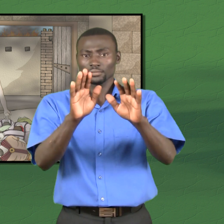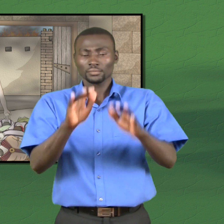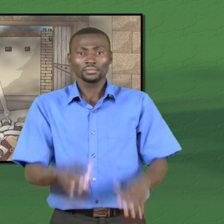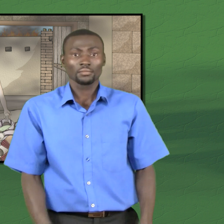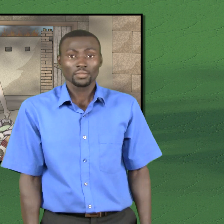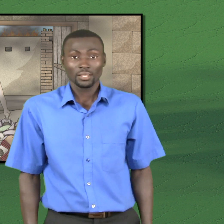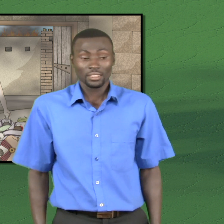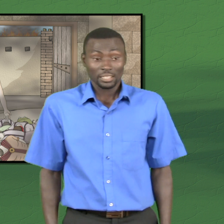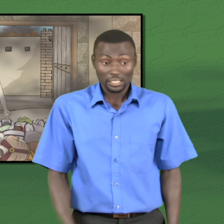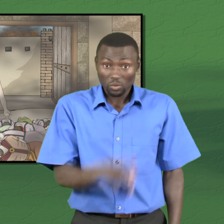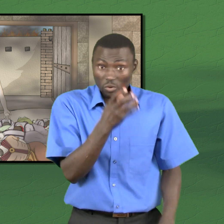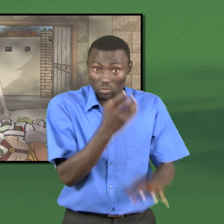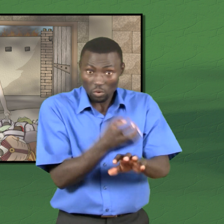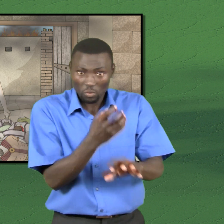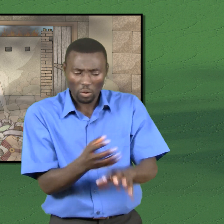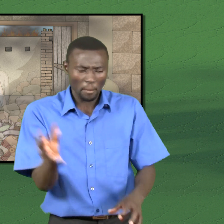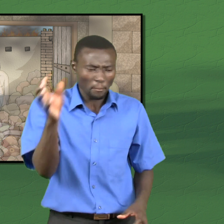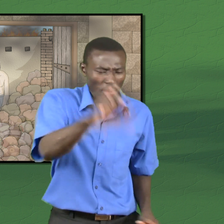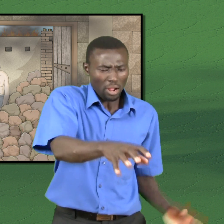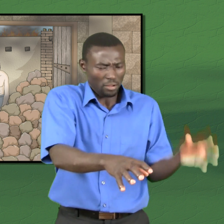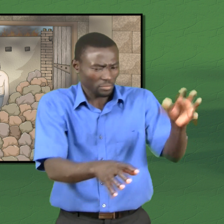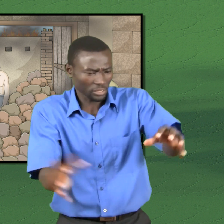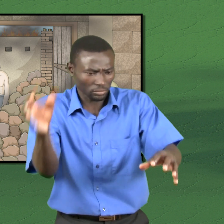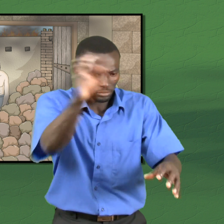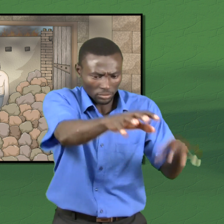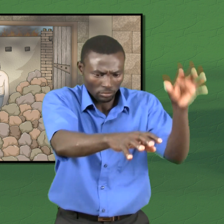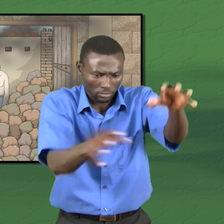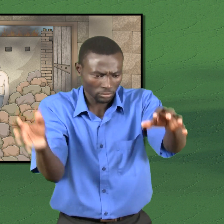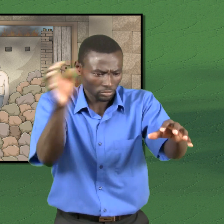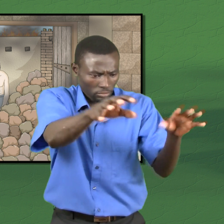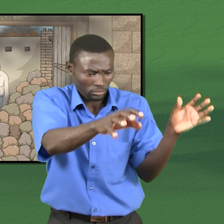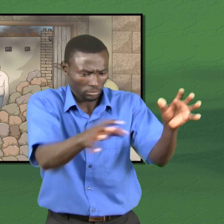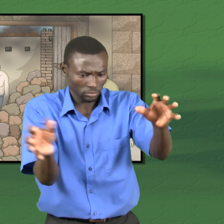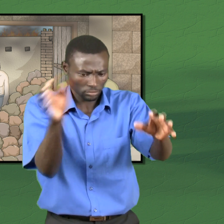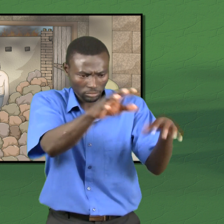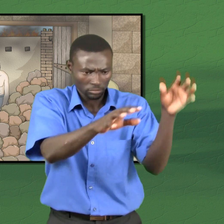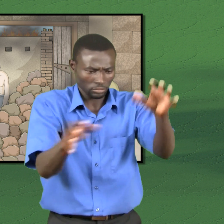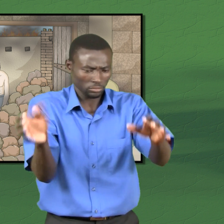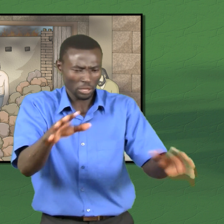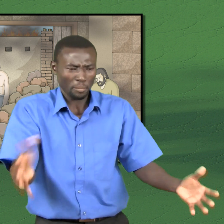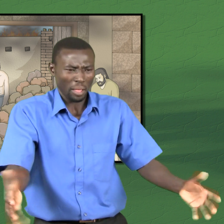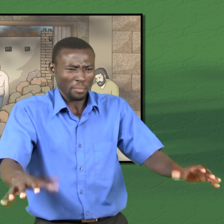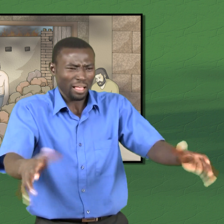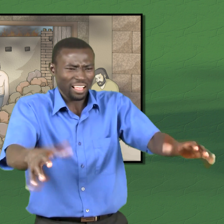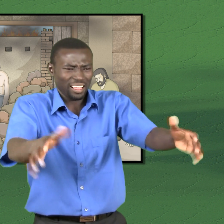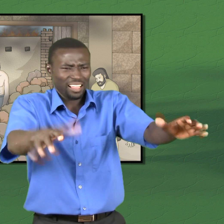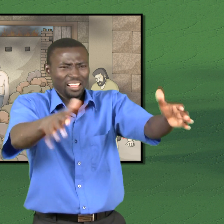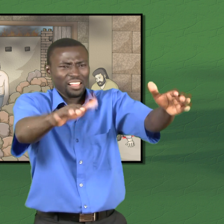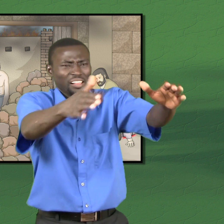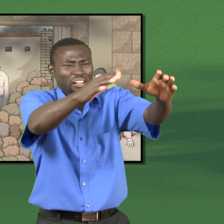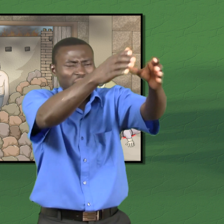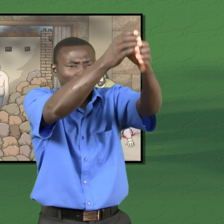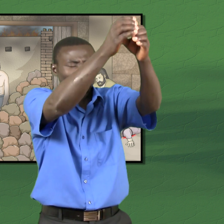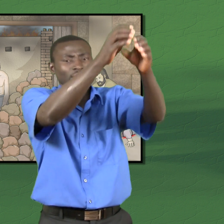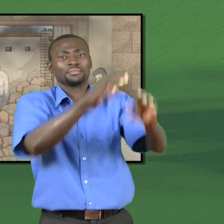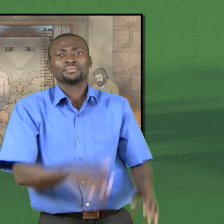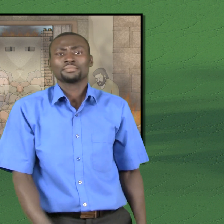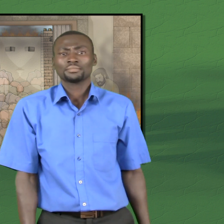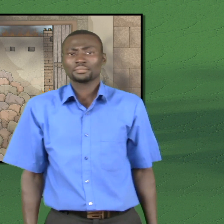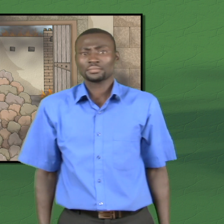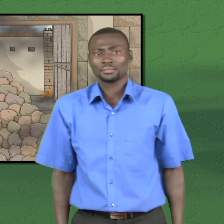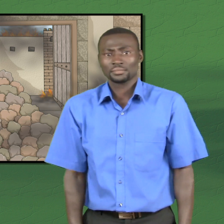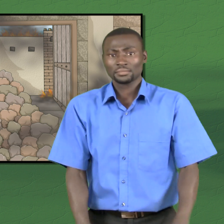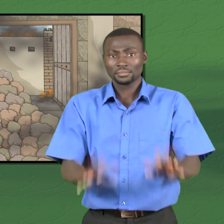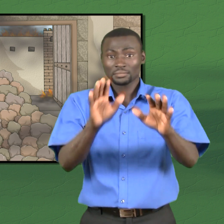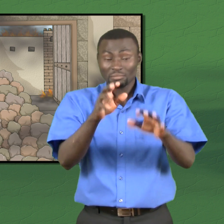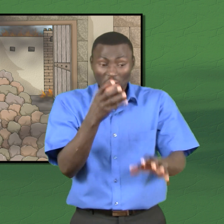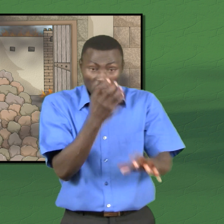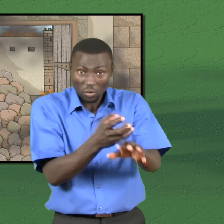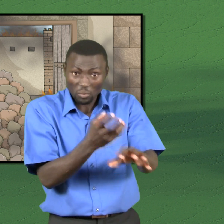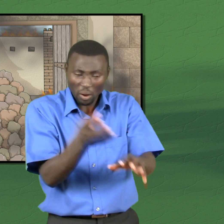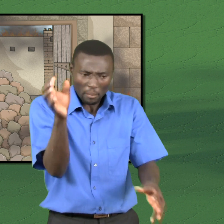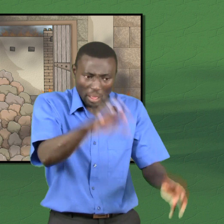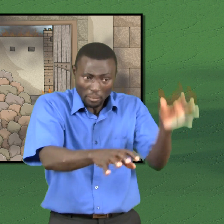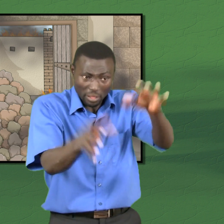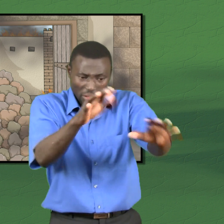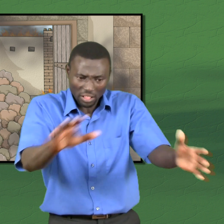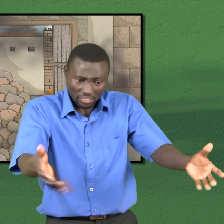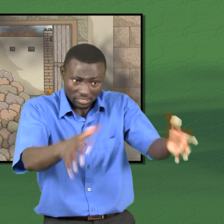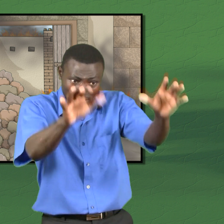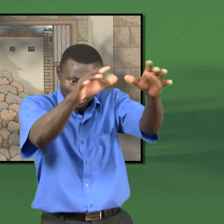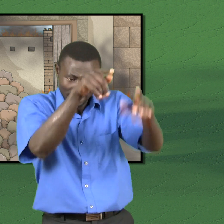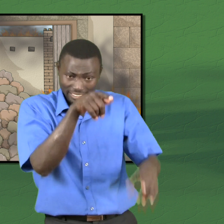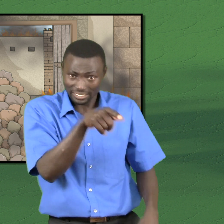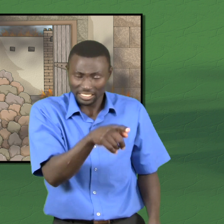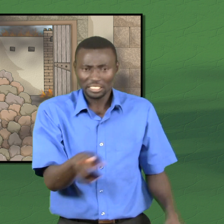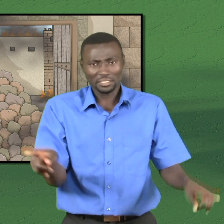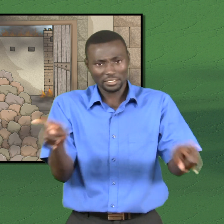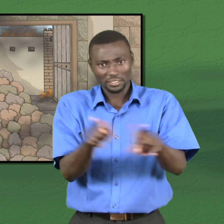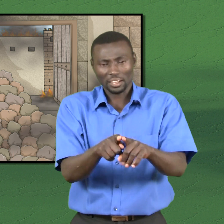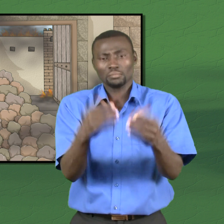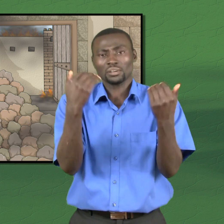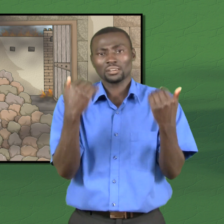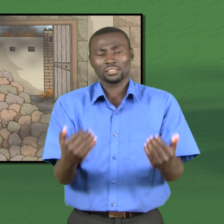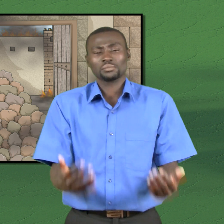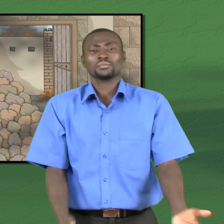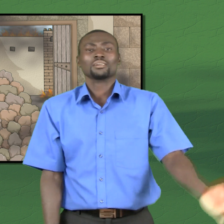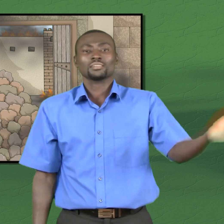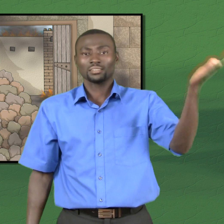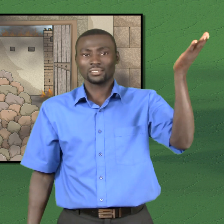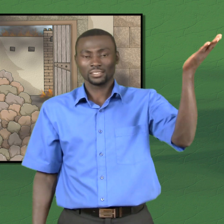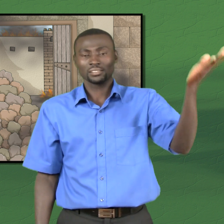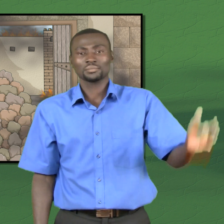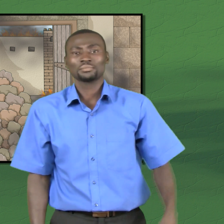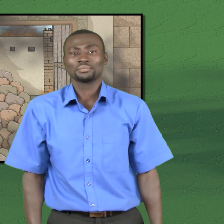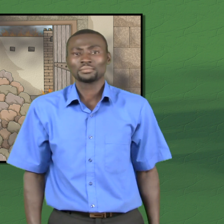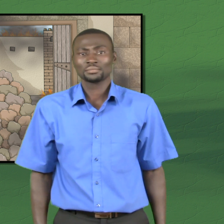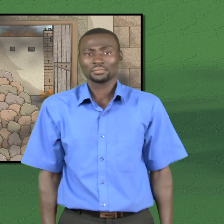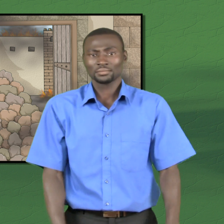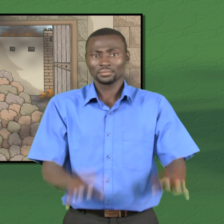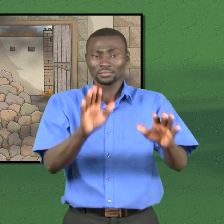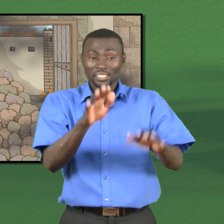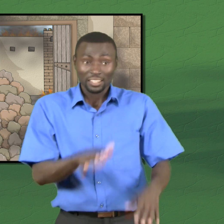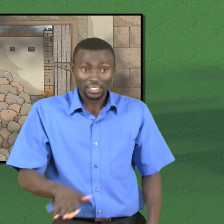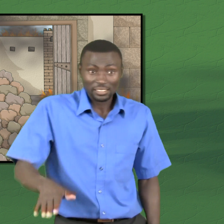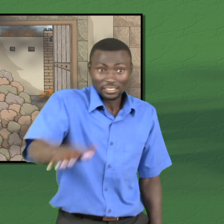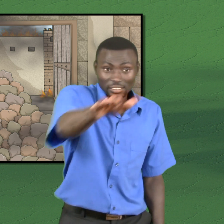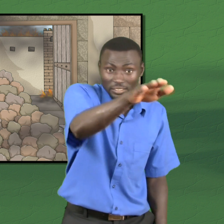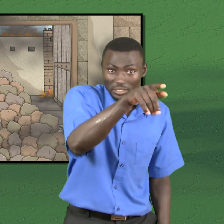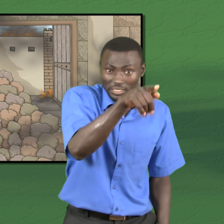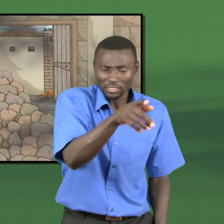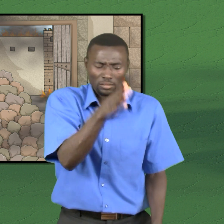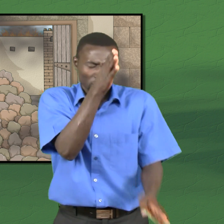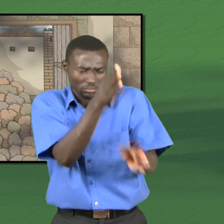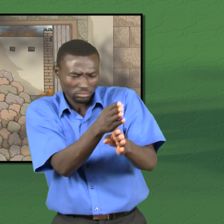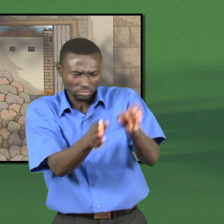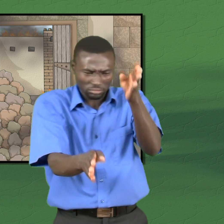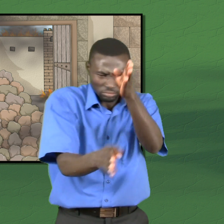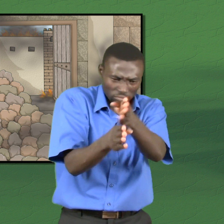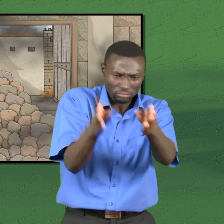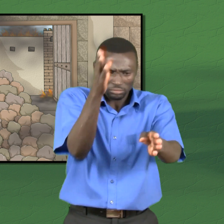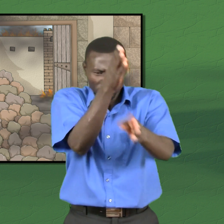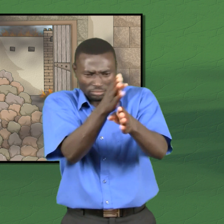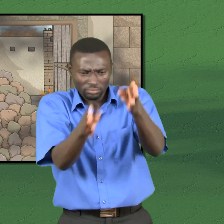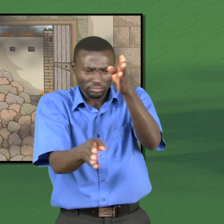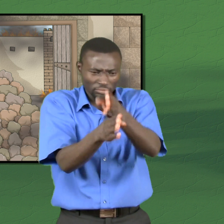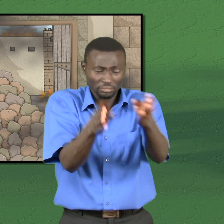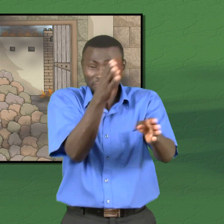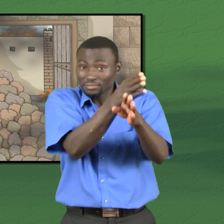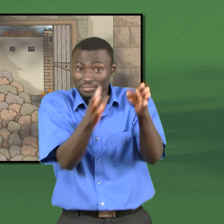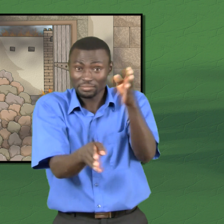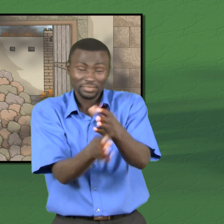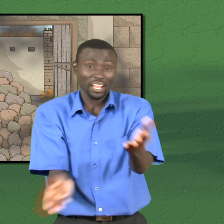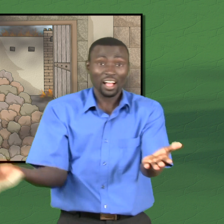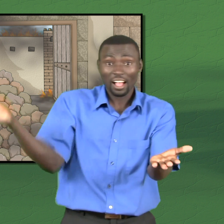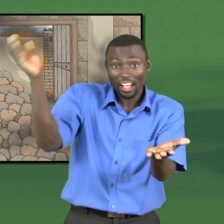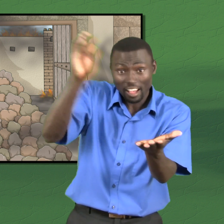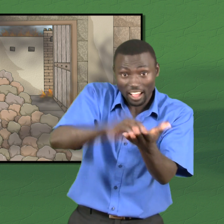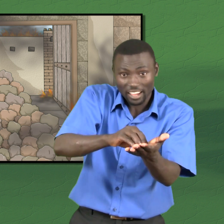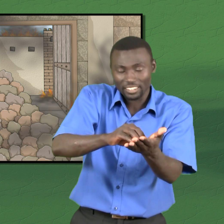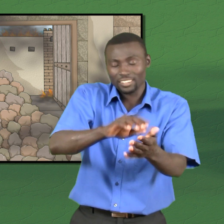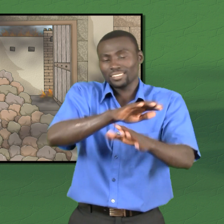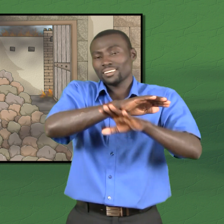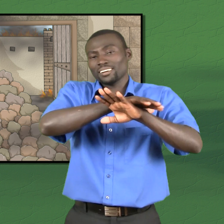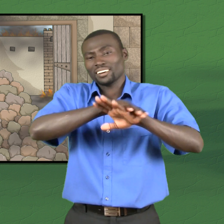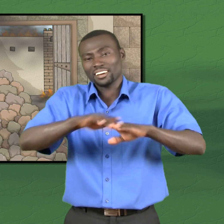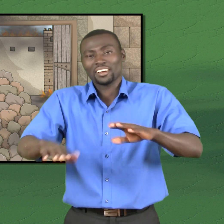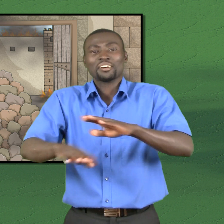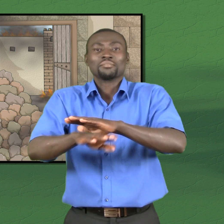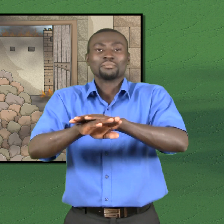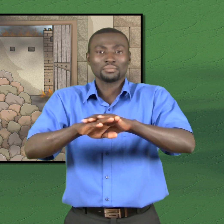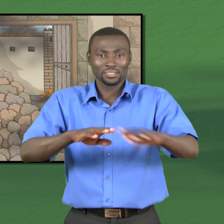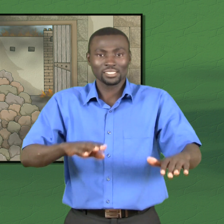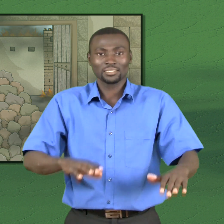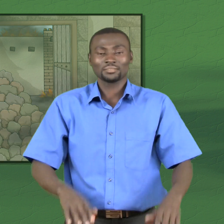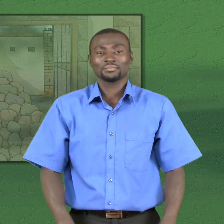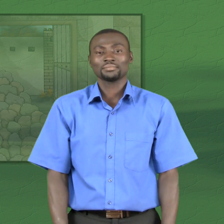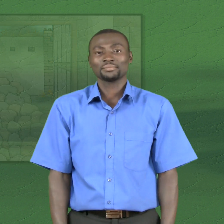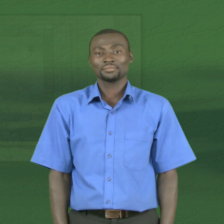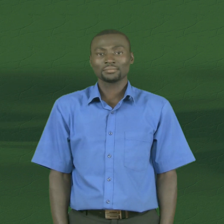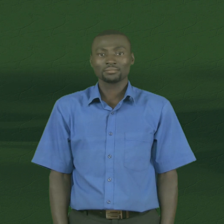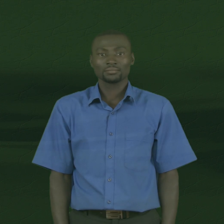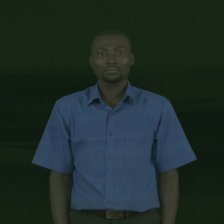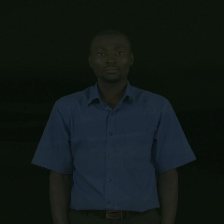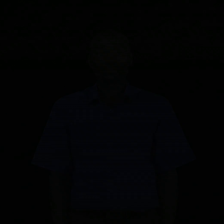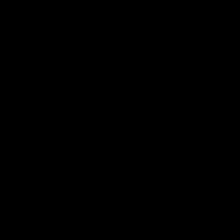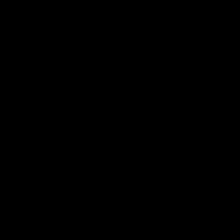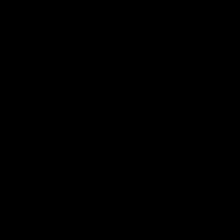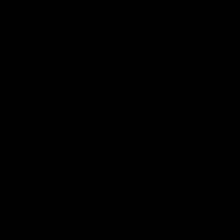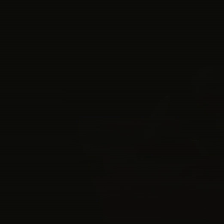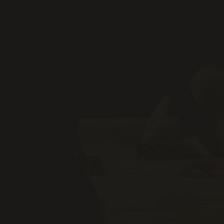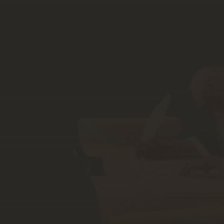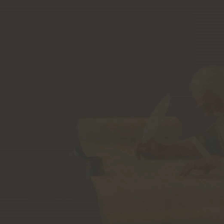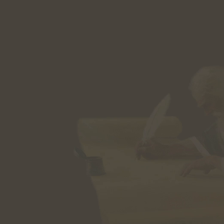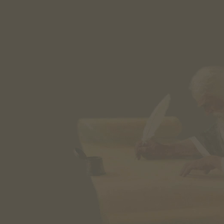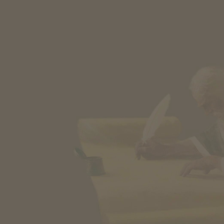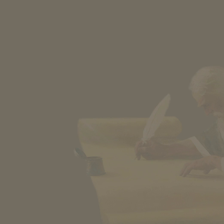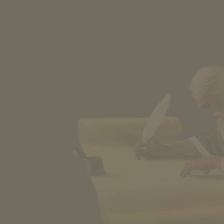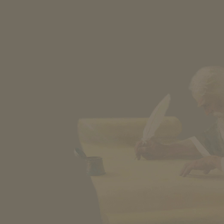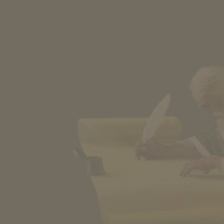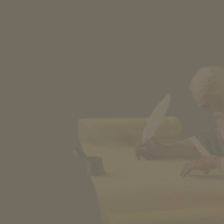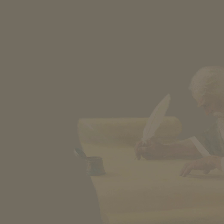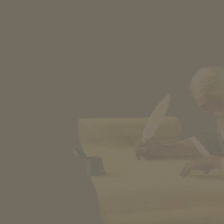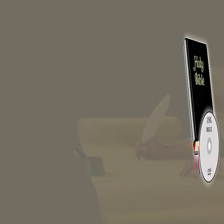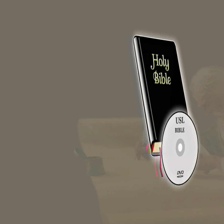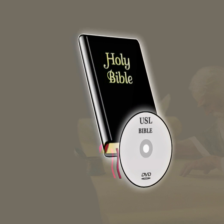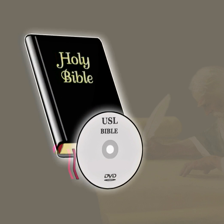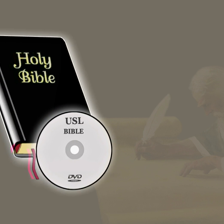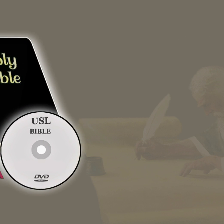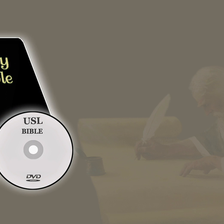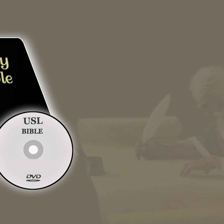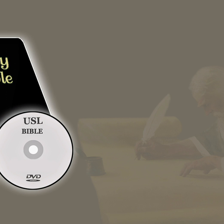And over it they raised a large pile of rocks, which remains to this day.